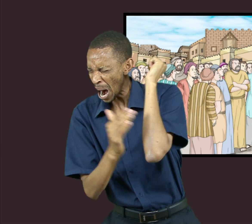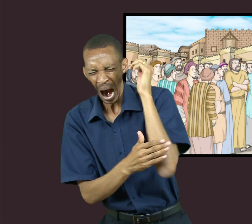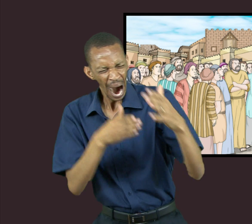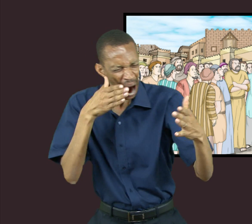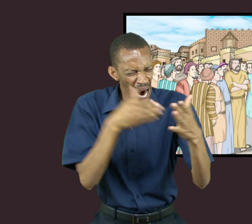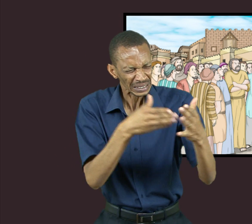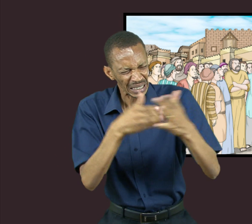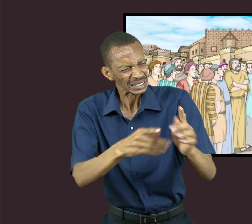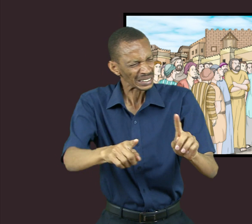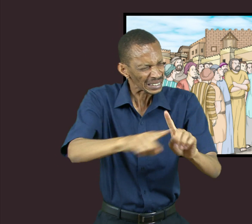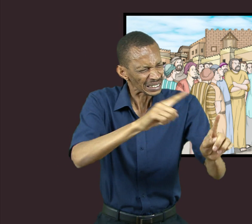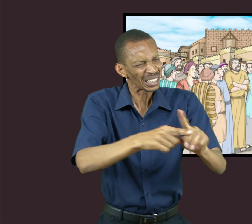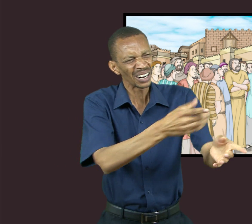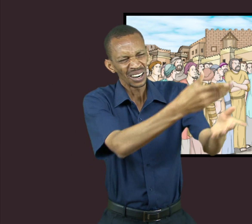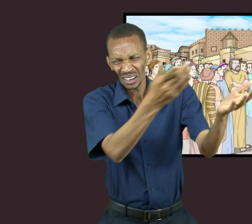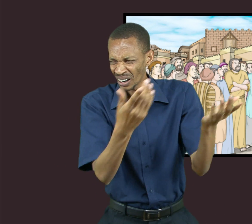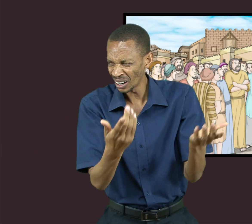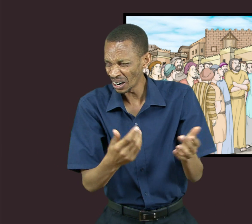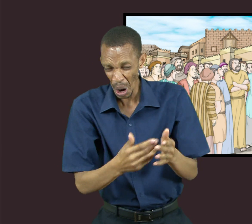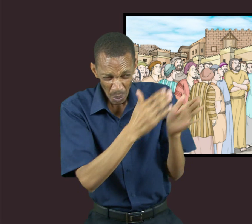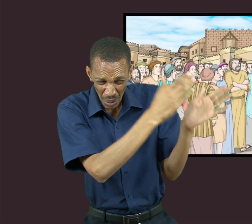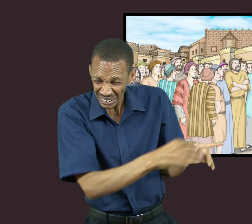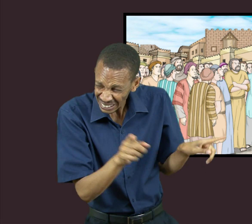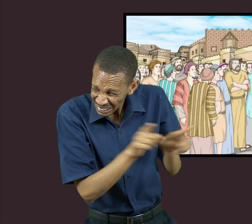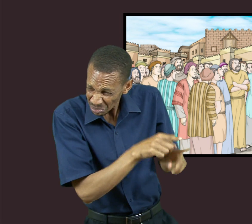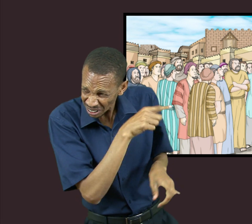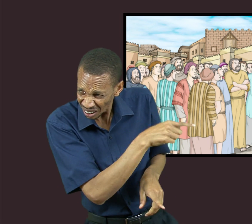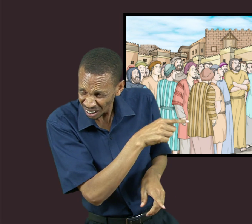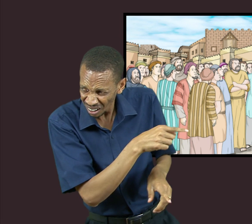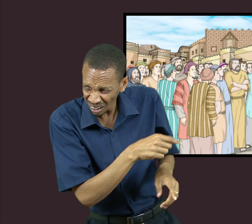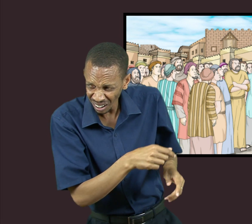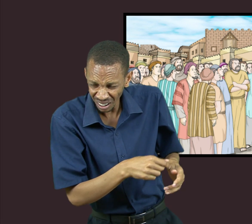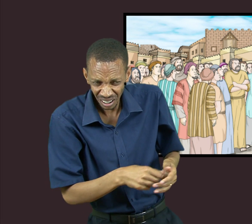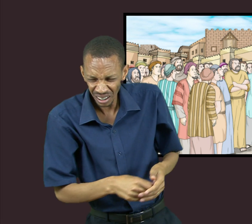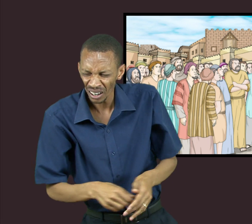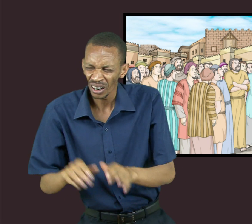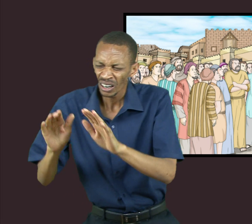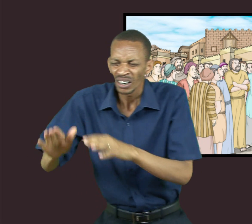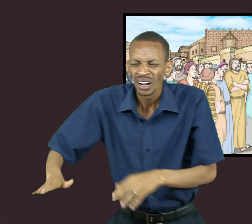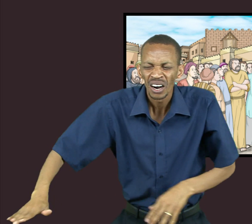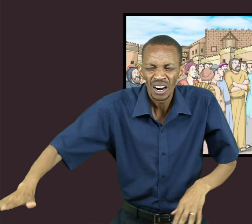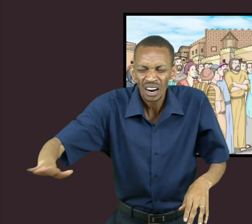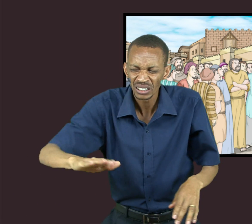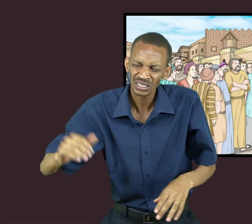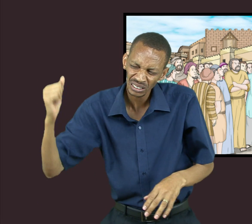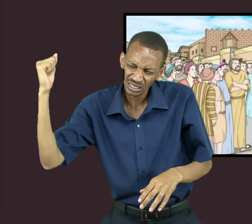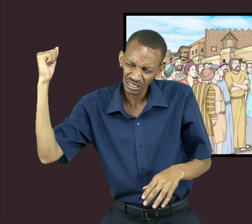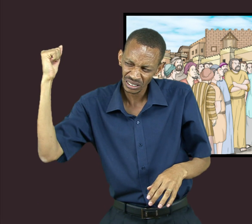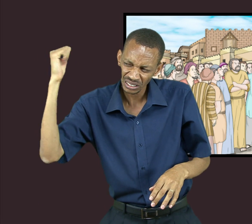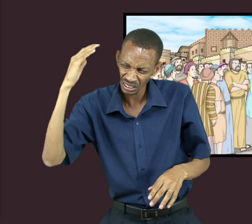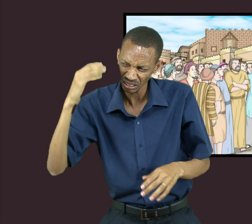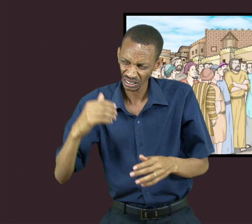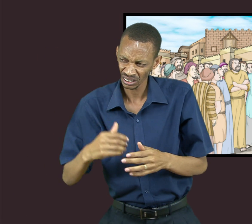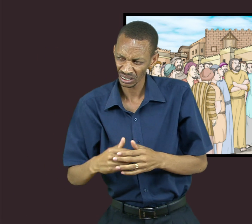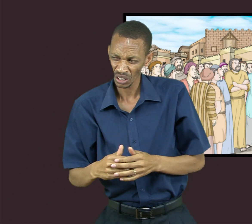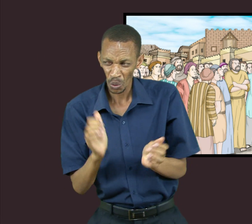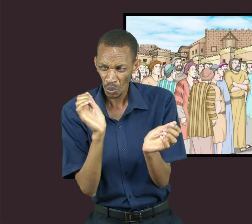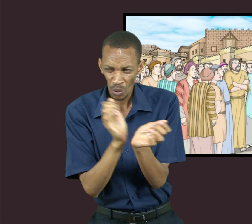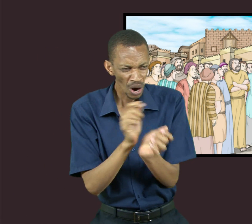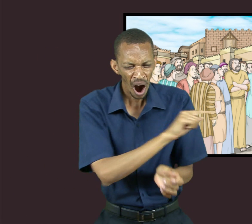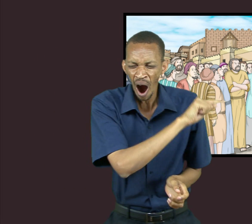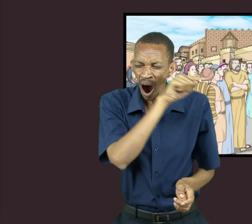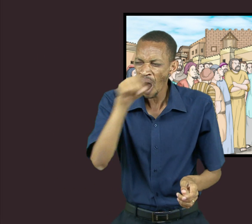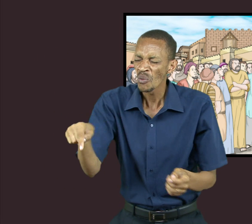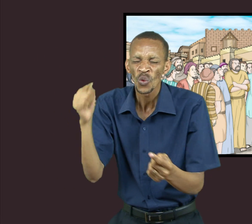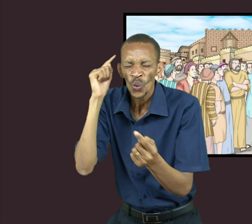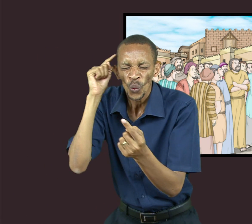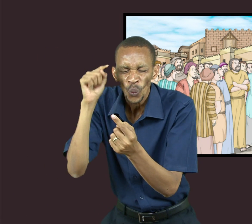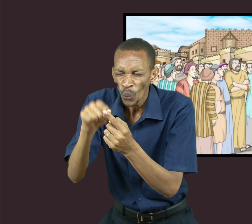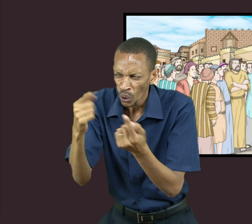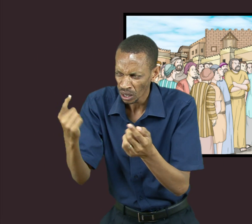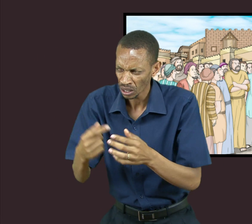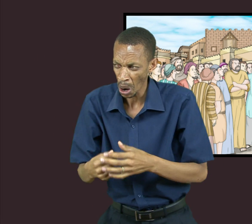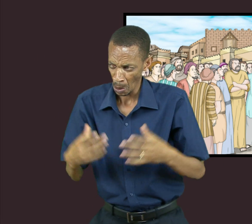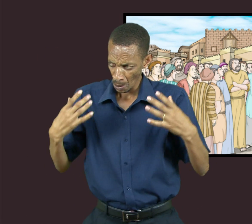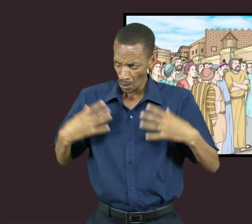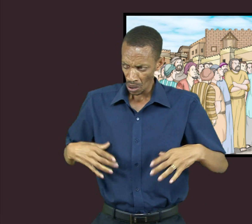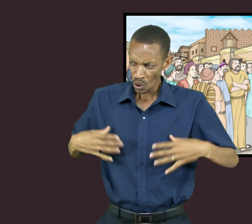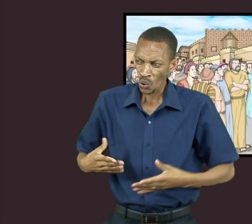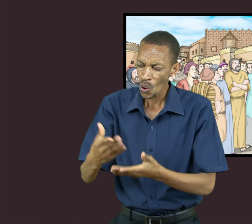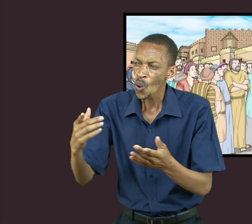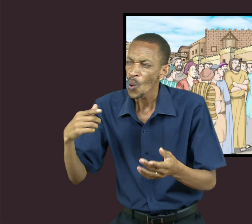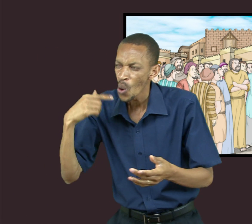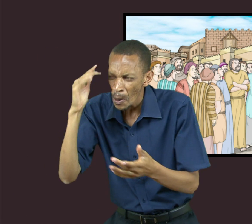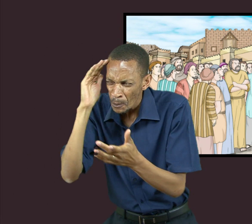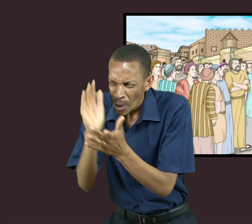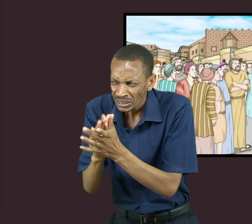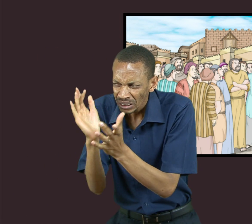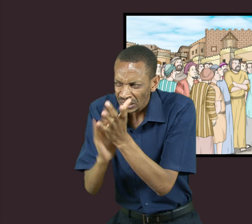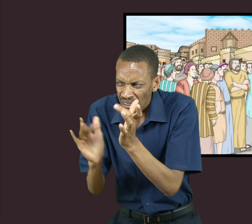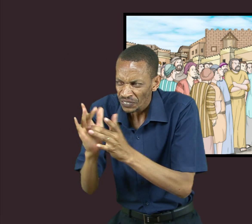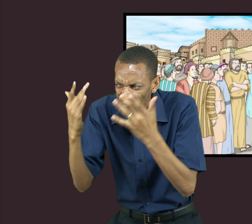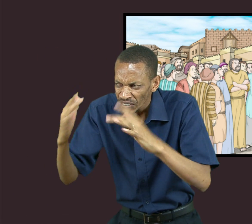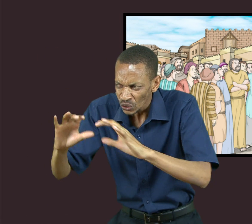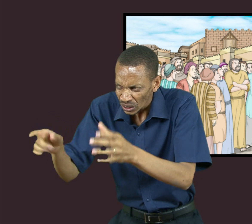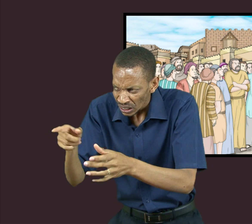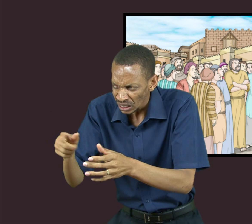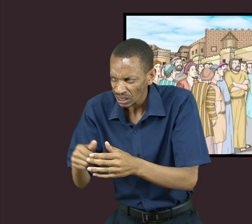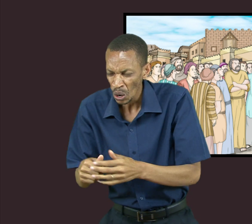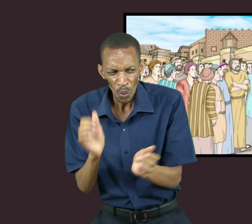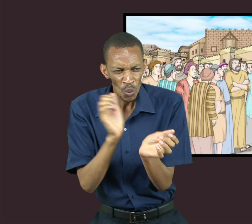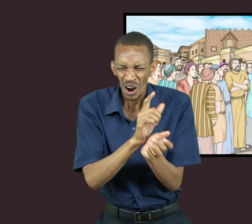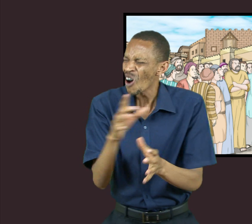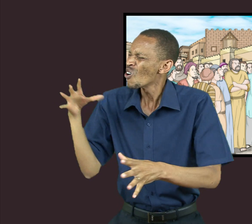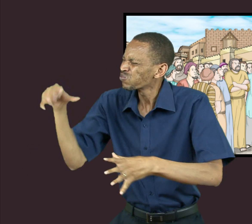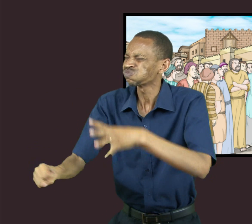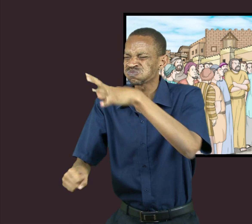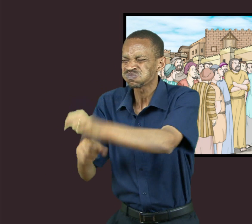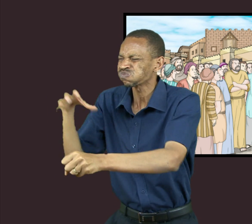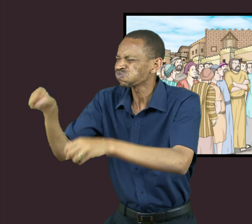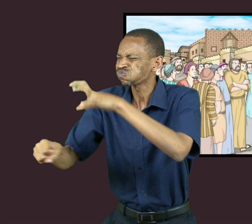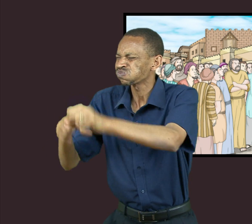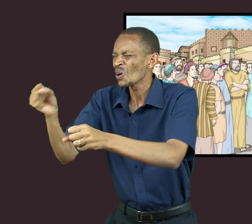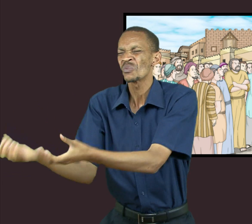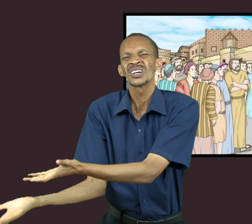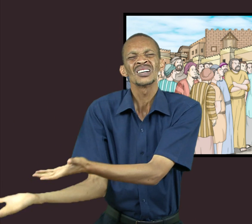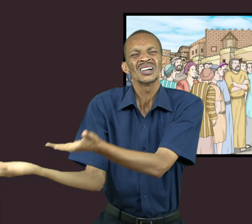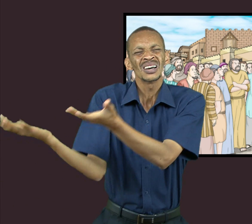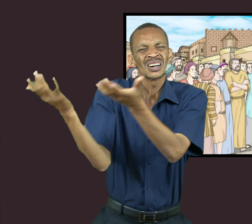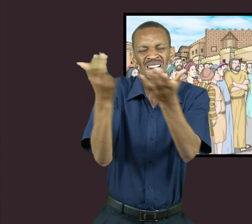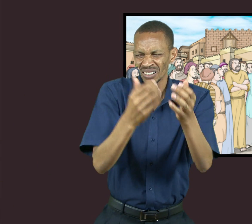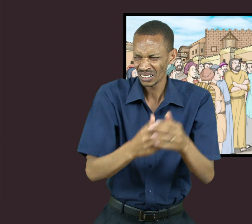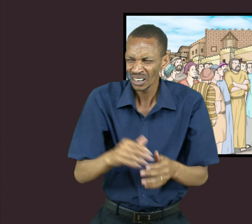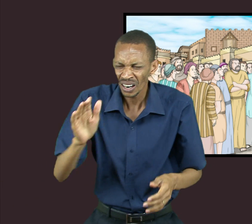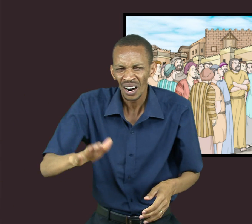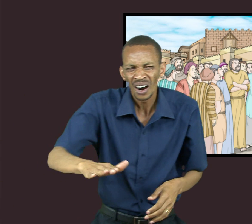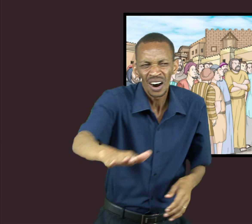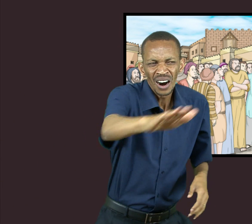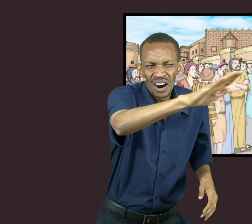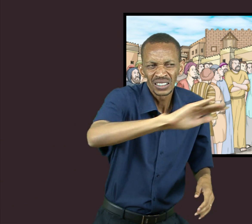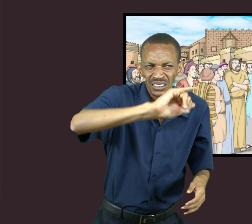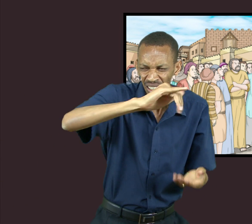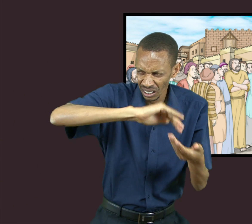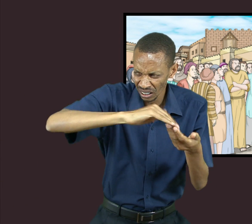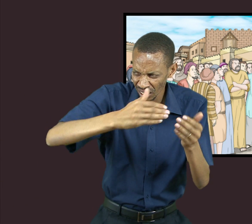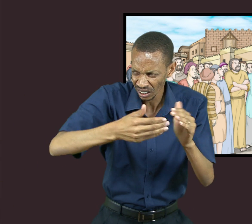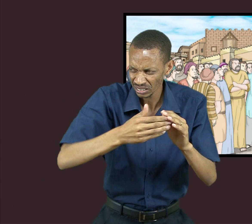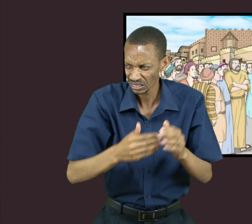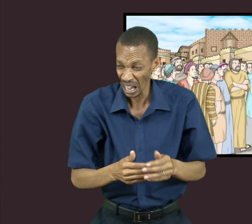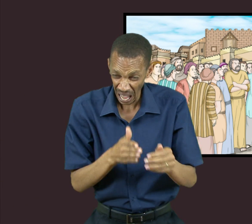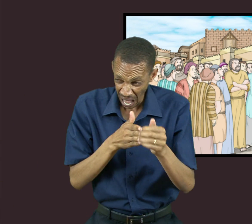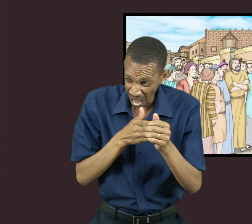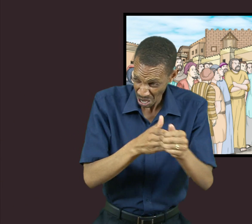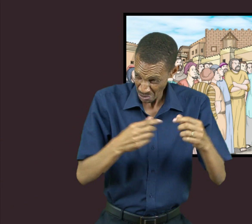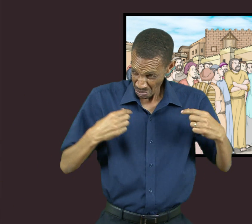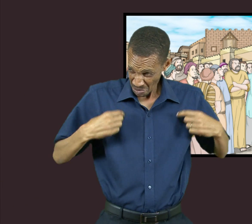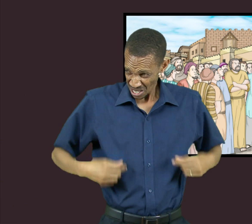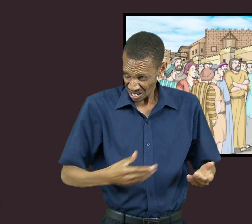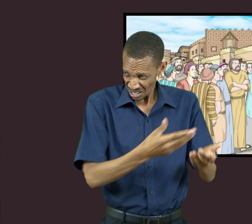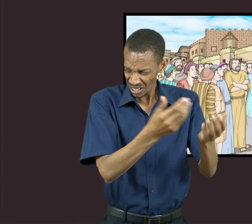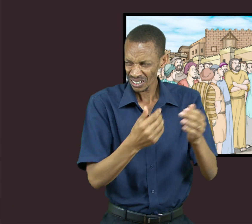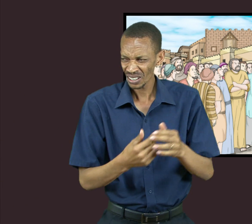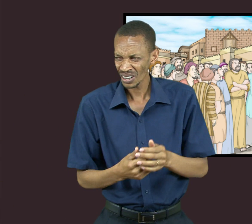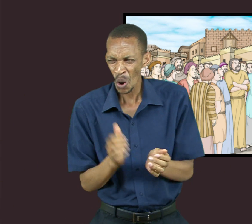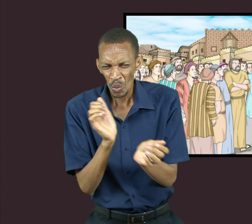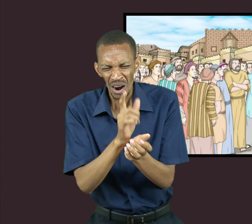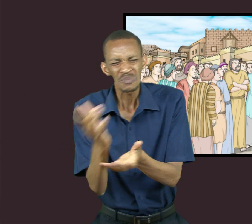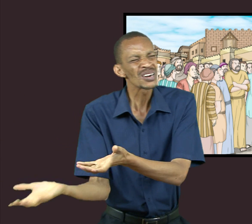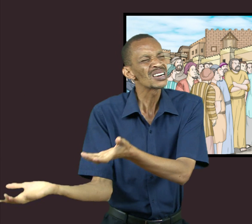And hasn’t he come here to take them as prisoners to the chief priests?”